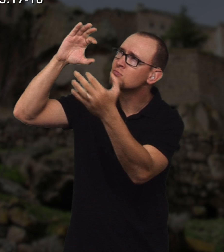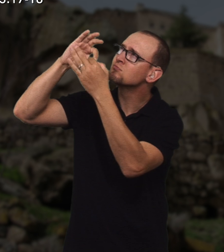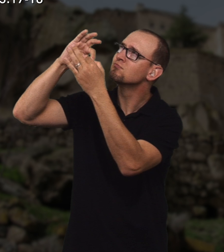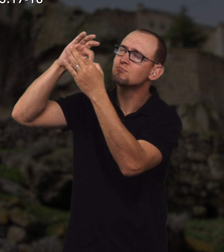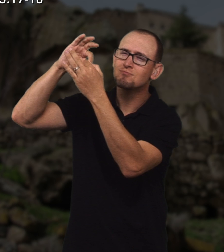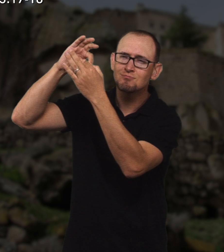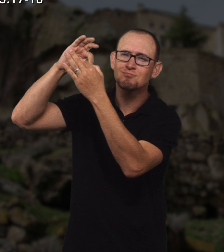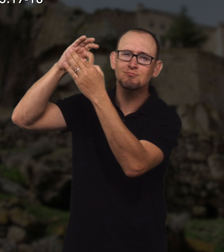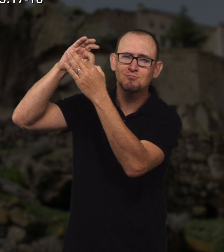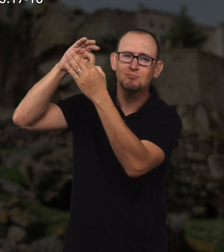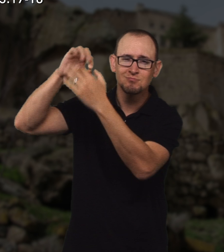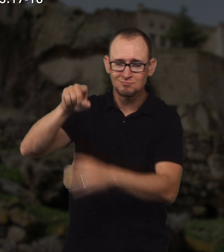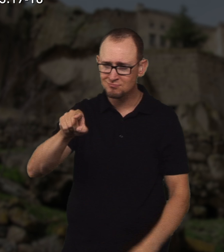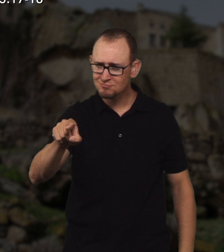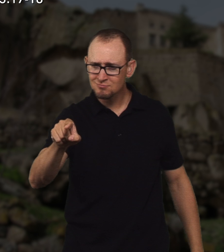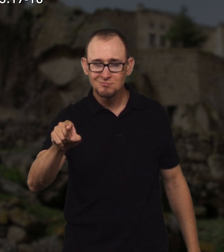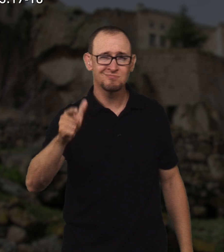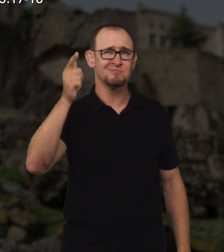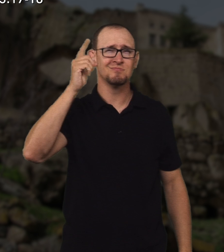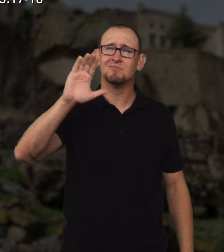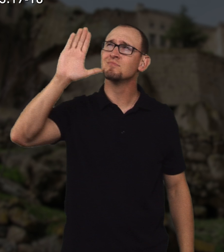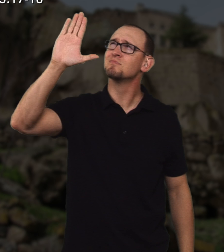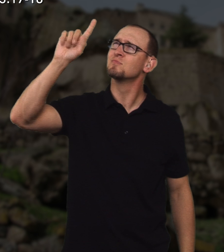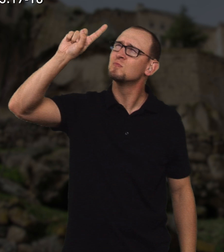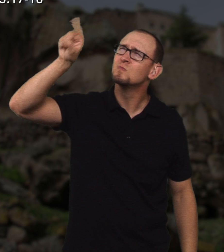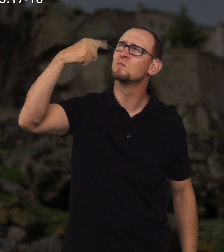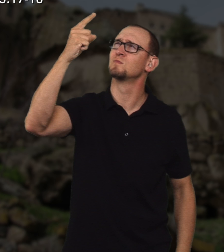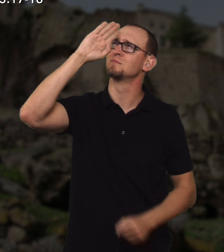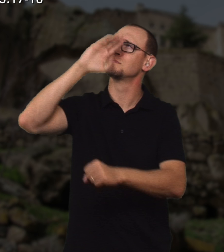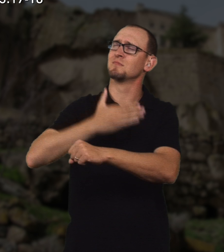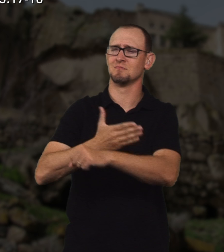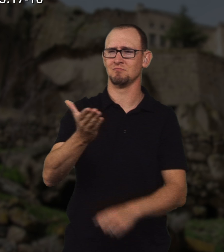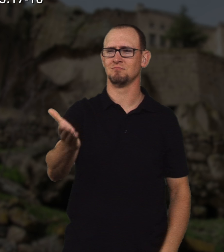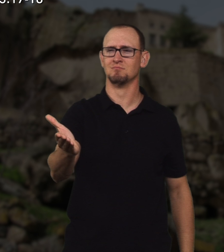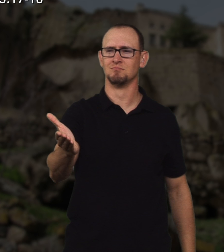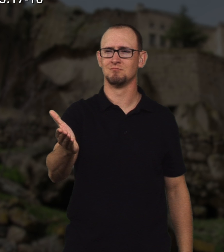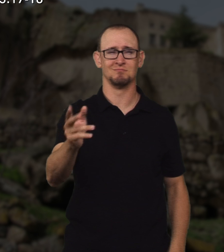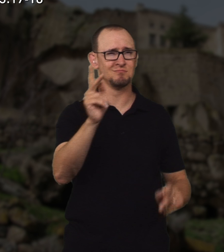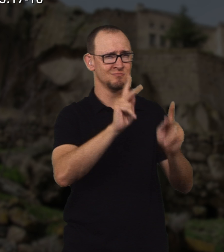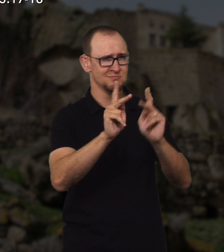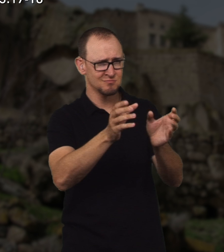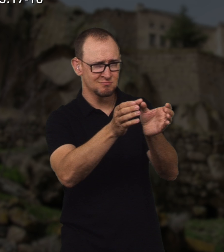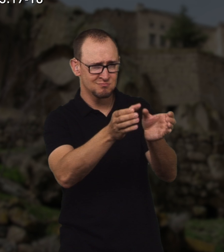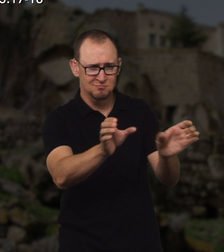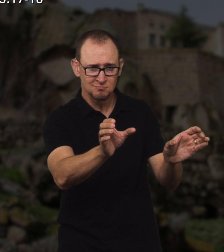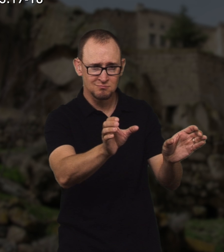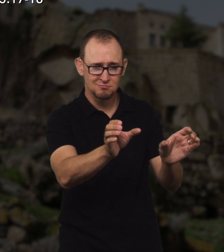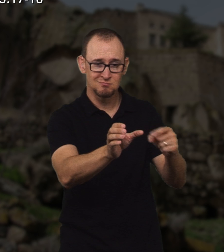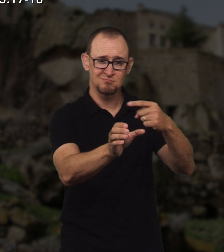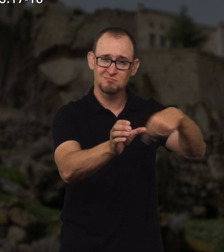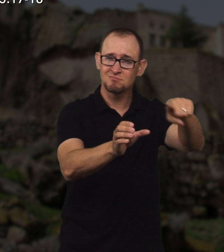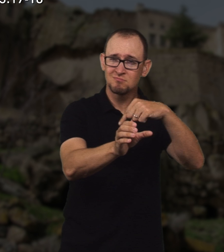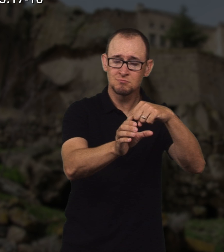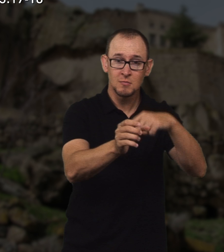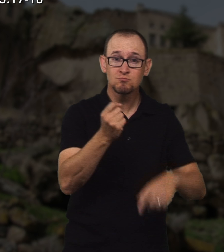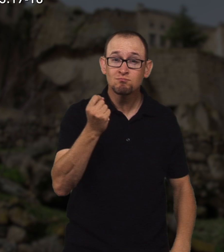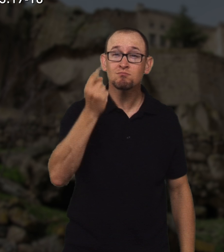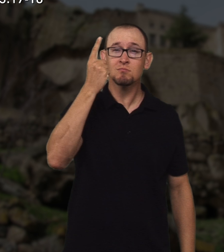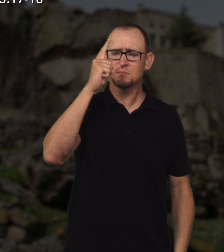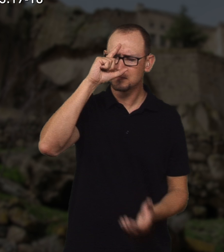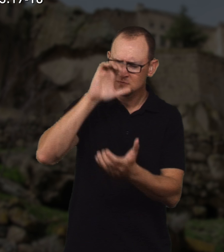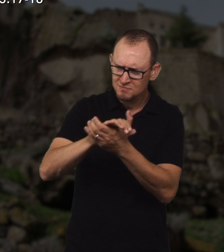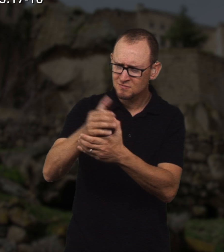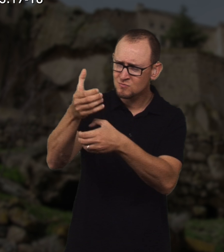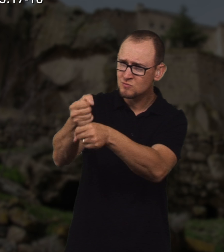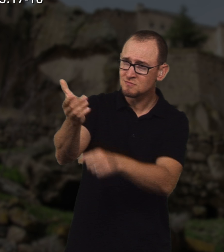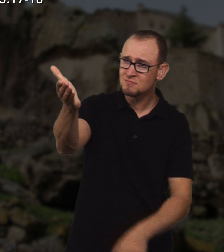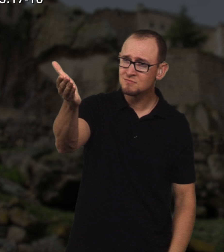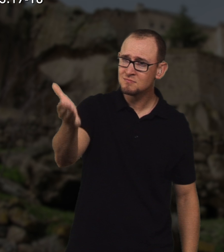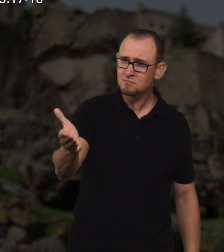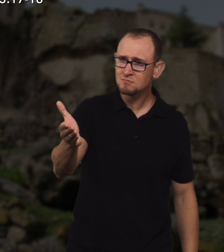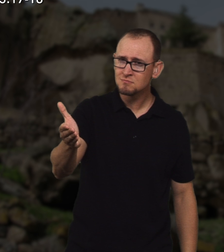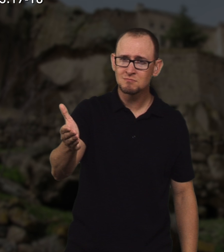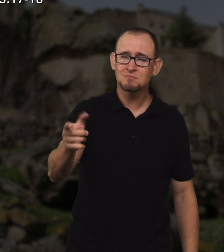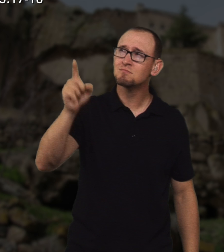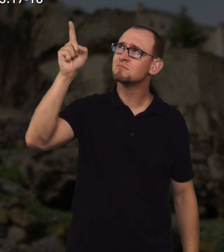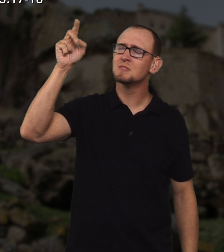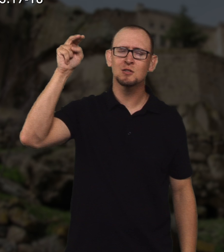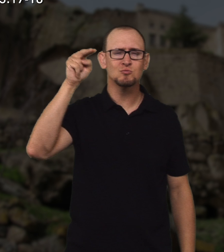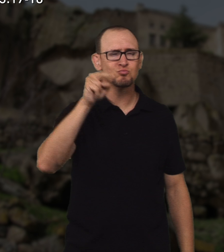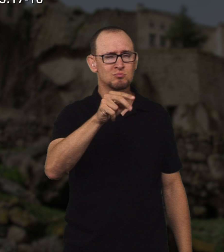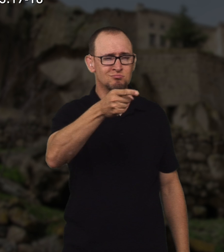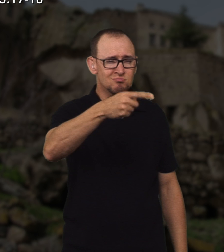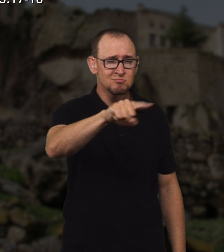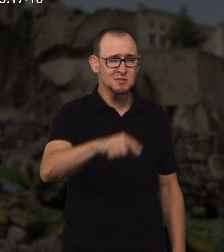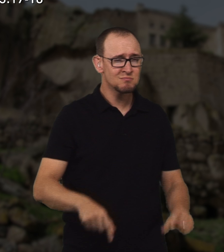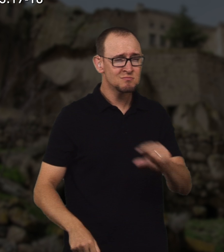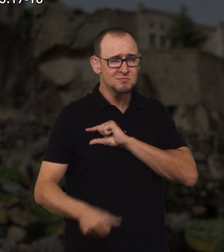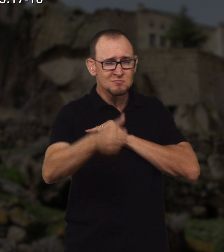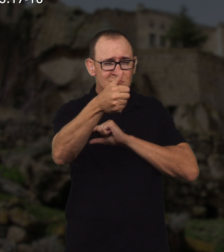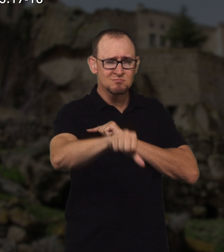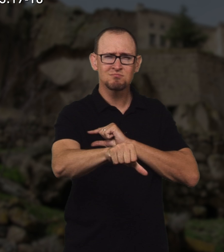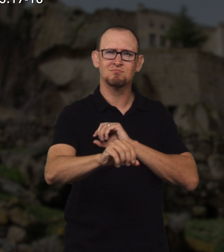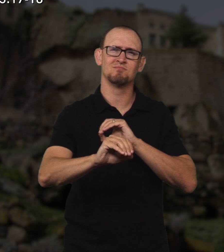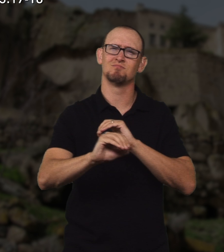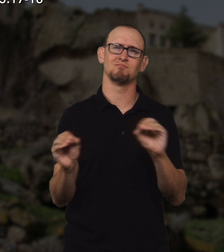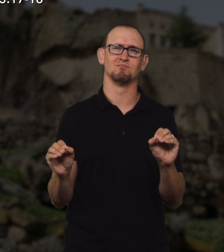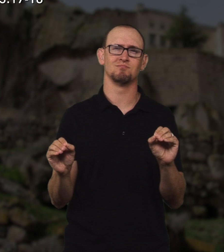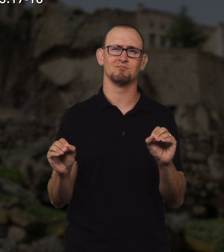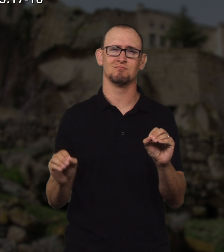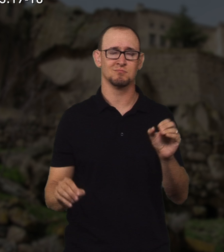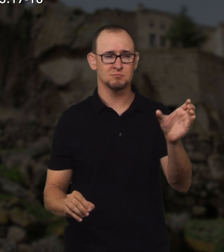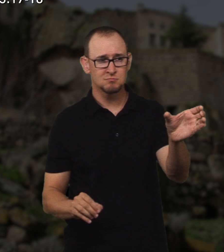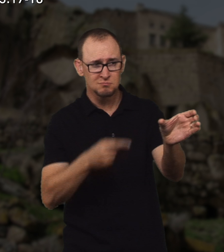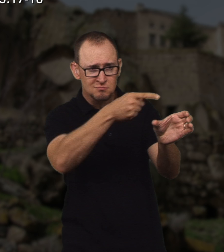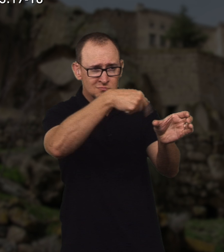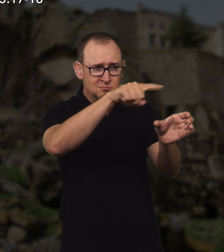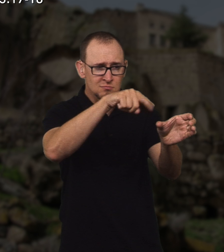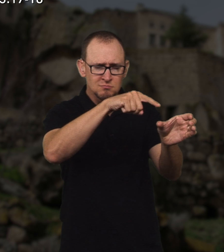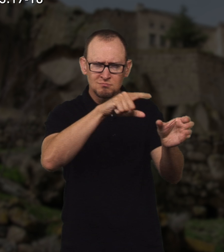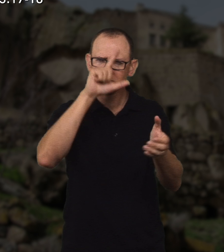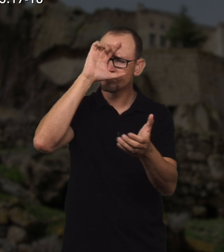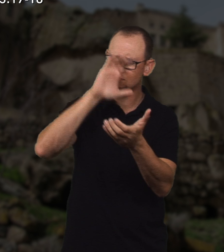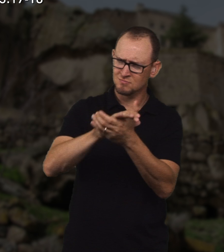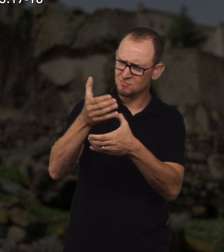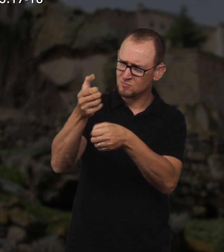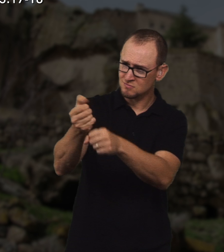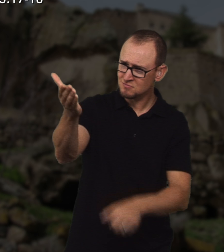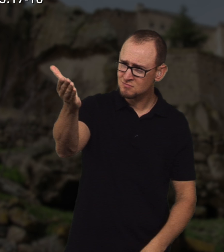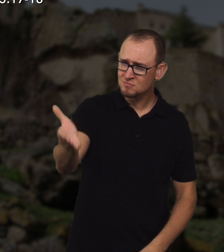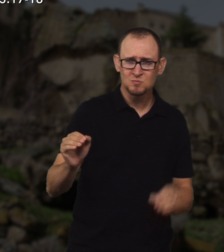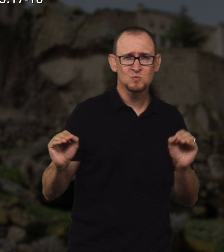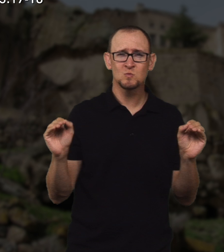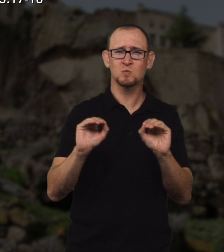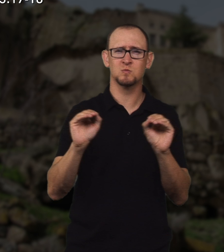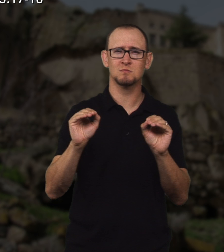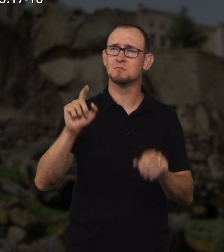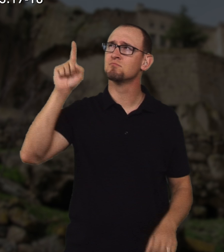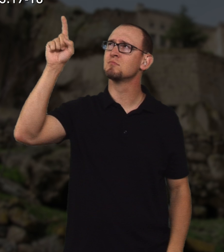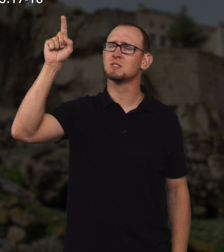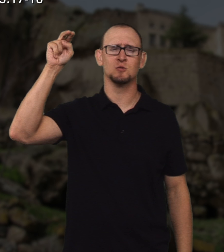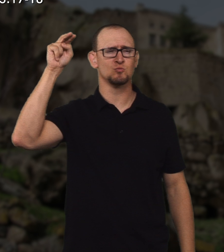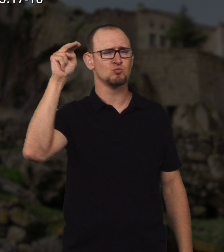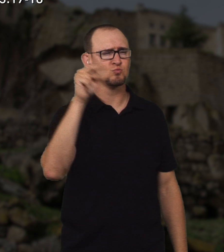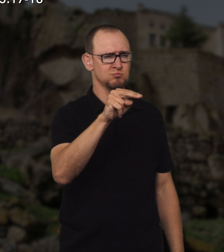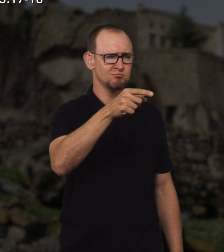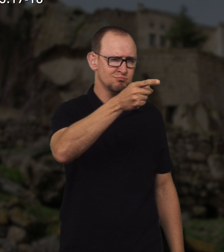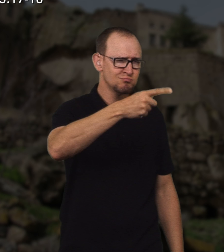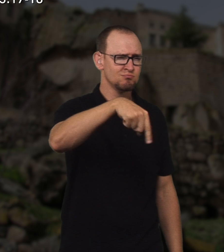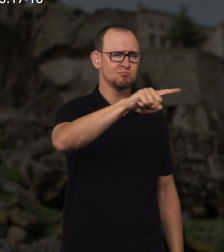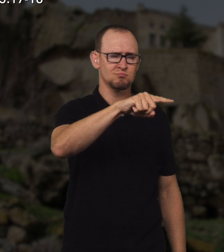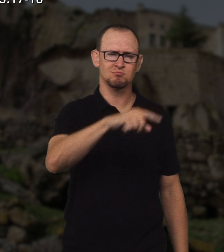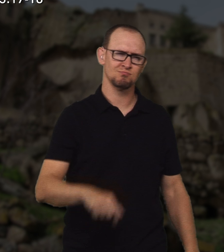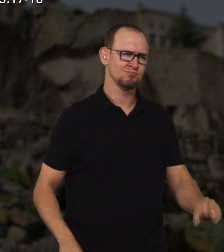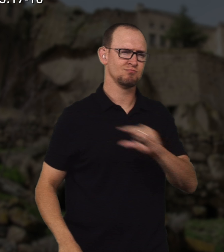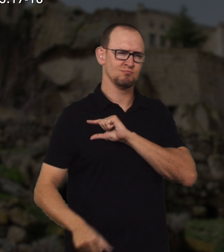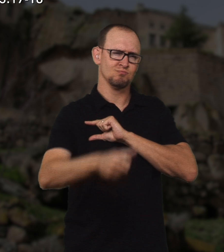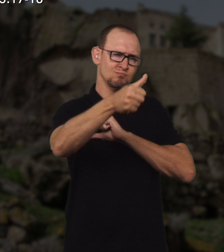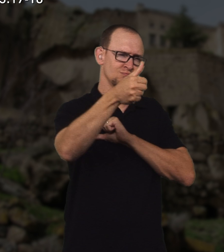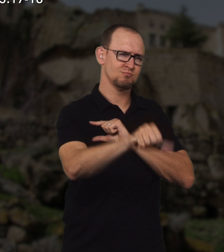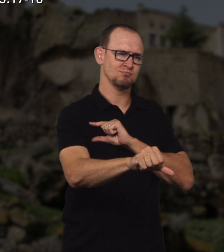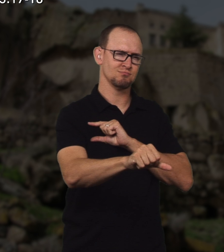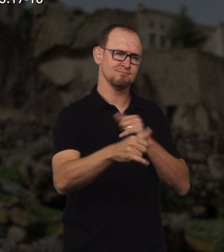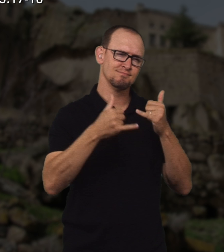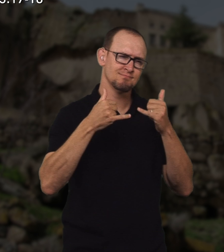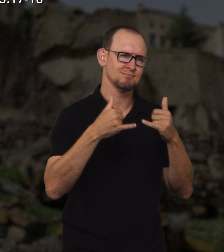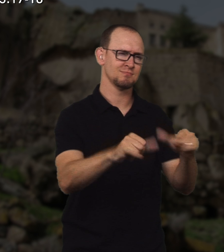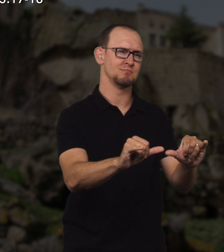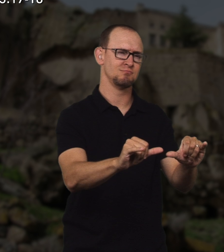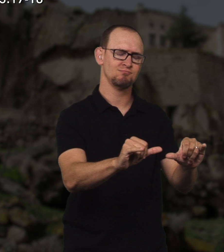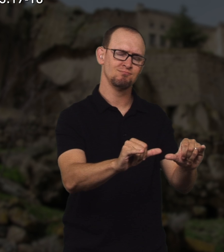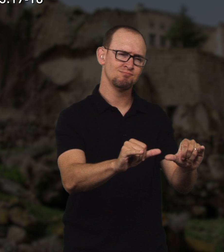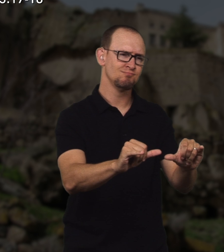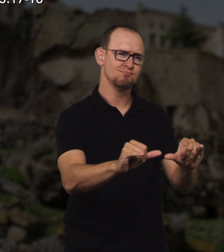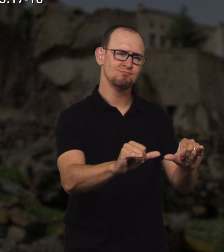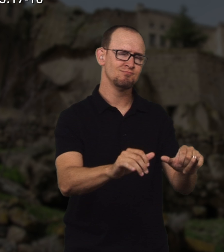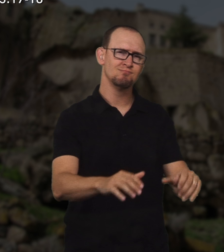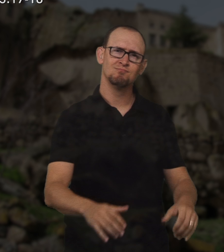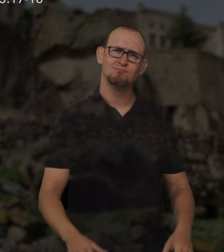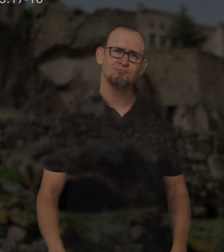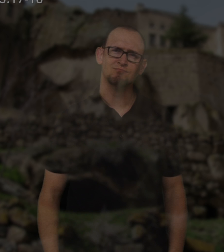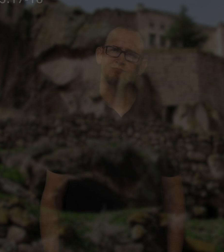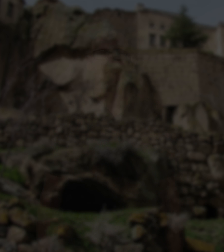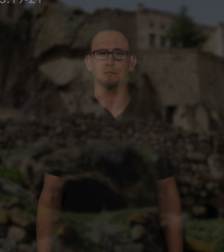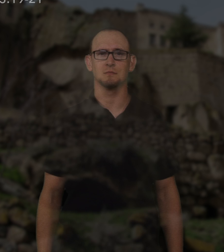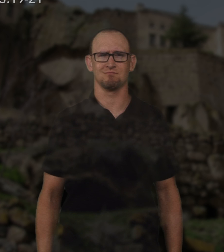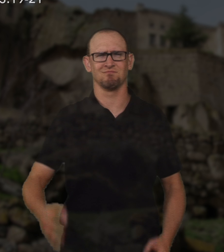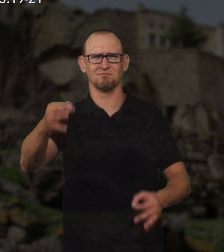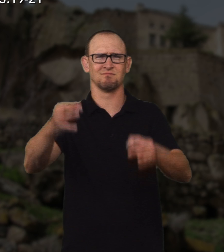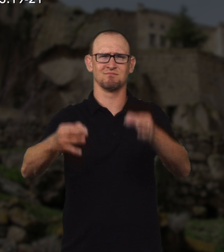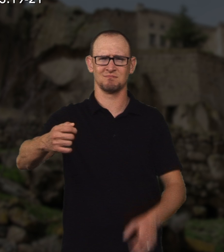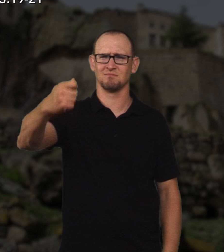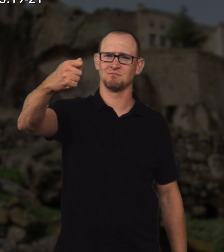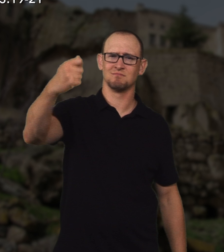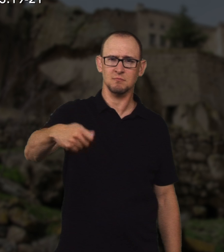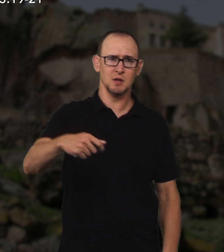Whoever believes in Him is not condemned, but whoever does not believe has already been condemned, because he has not believed in the name of God’s one and only Son.